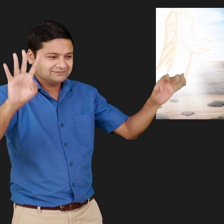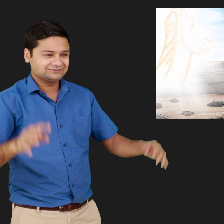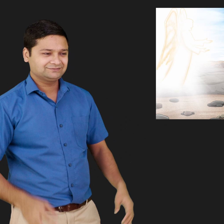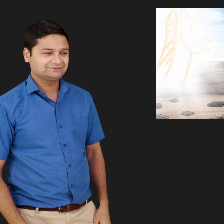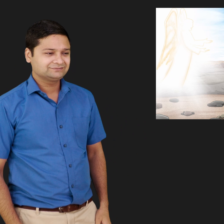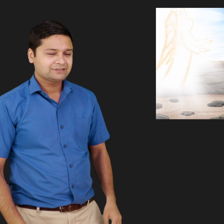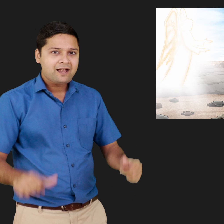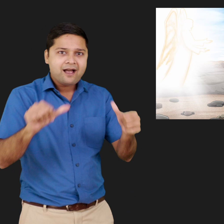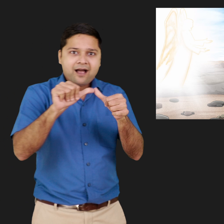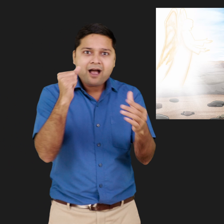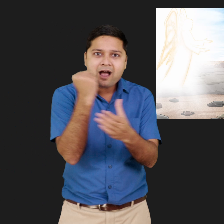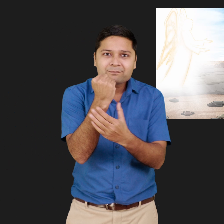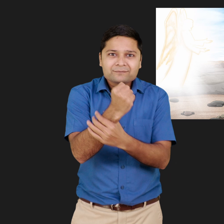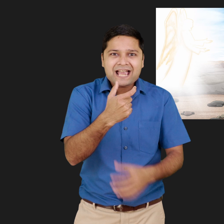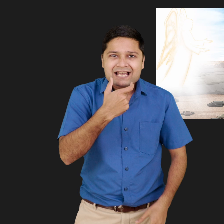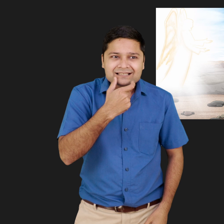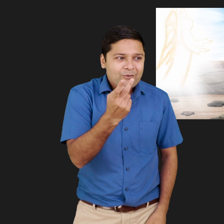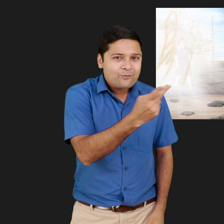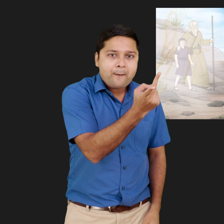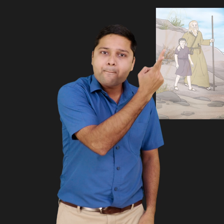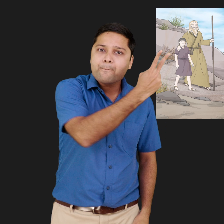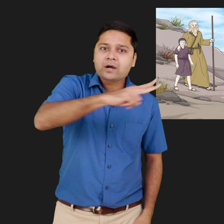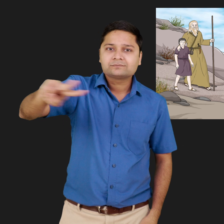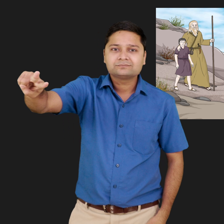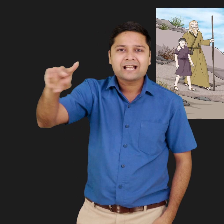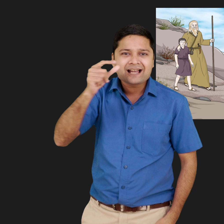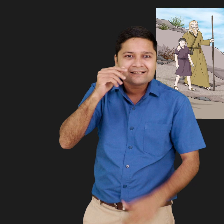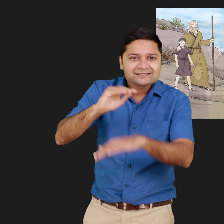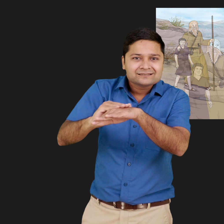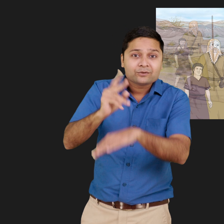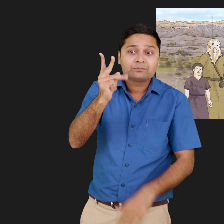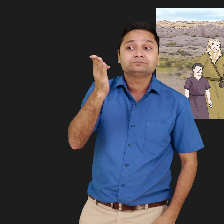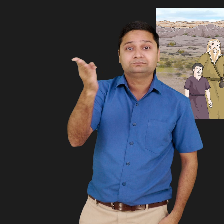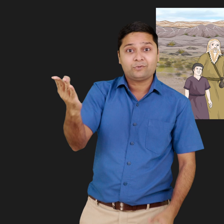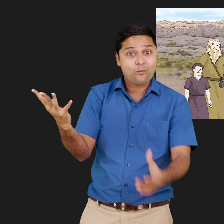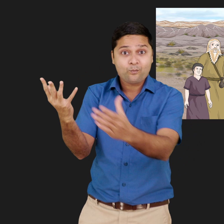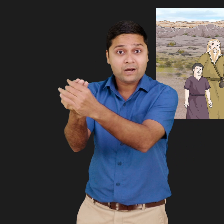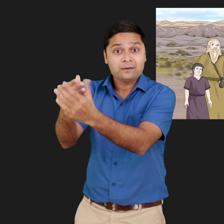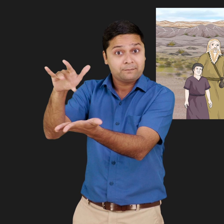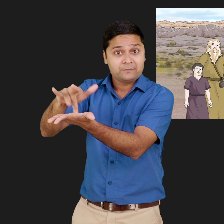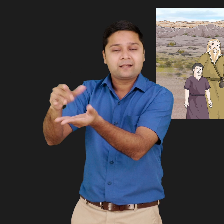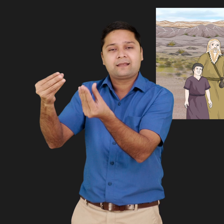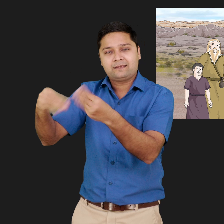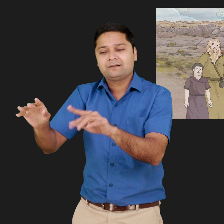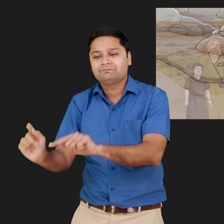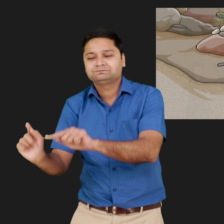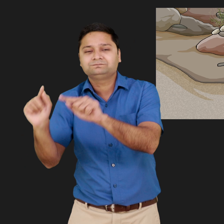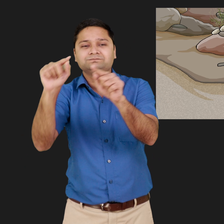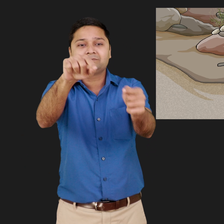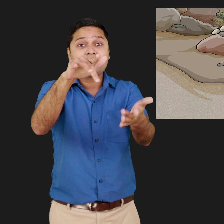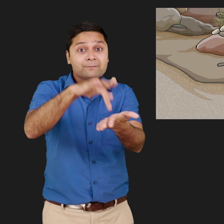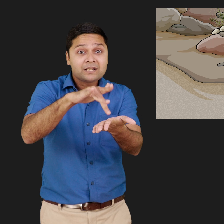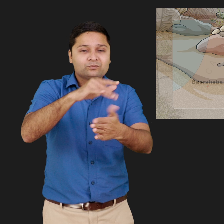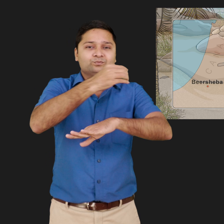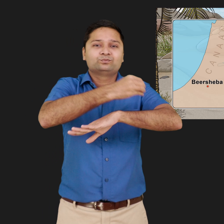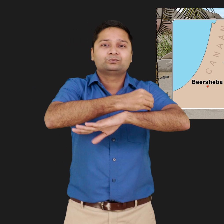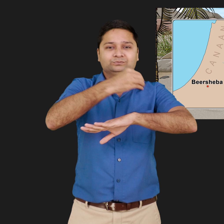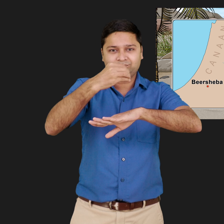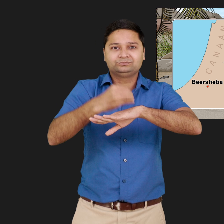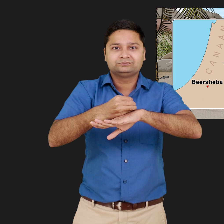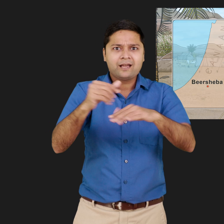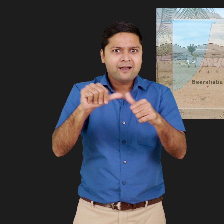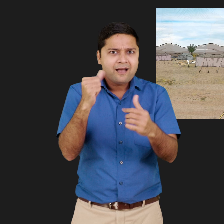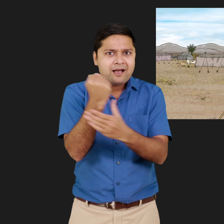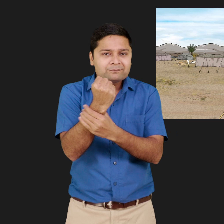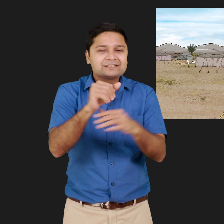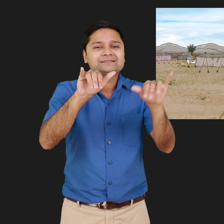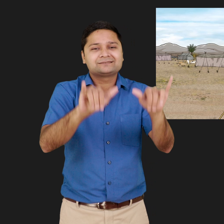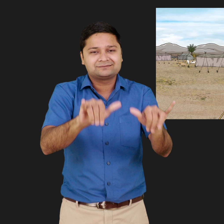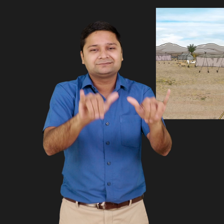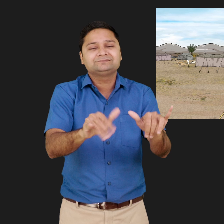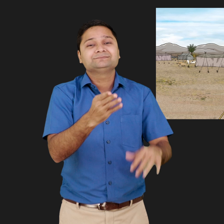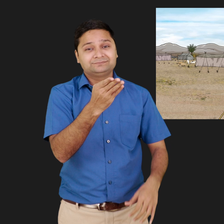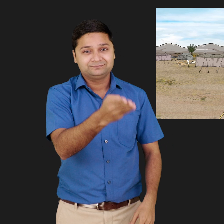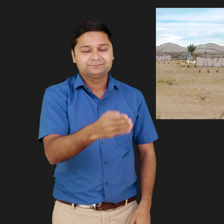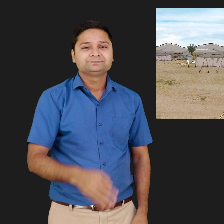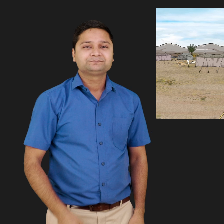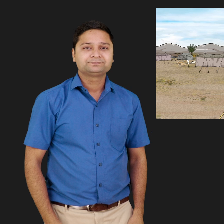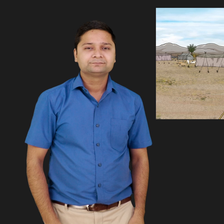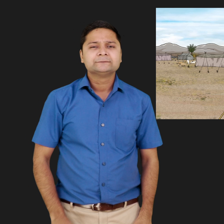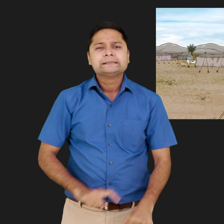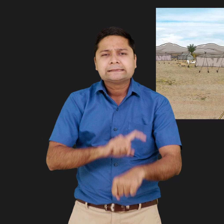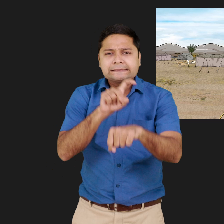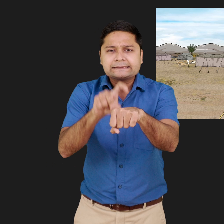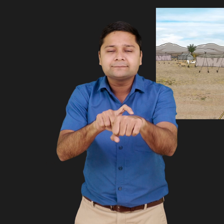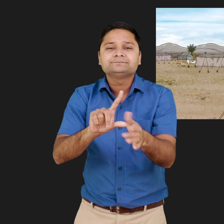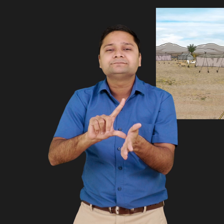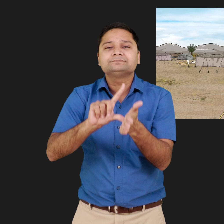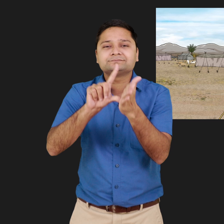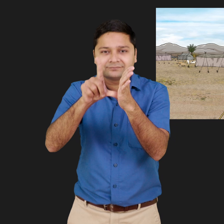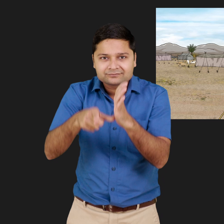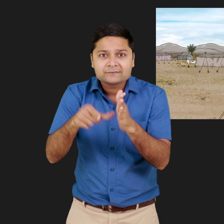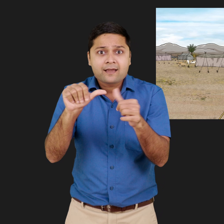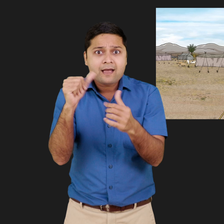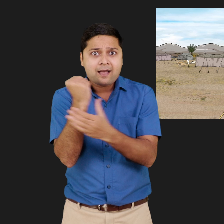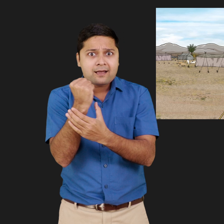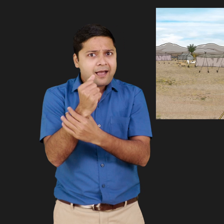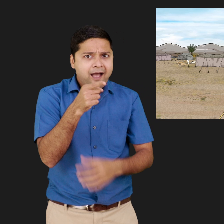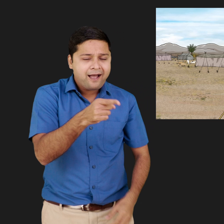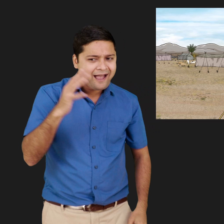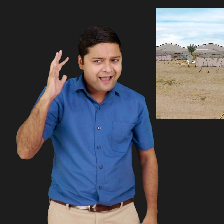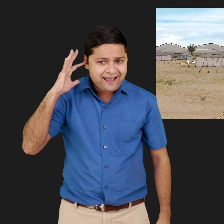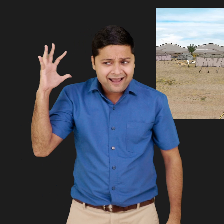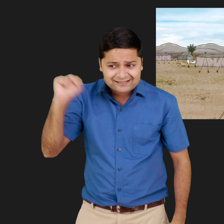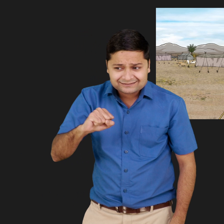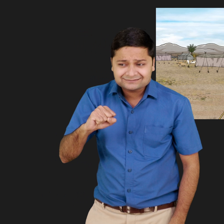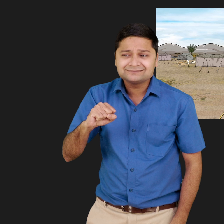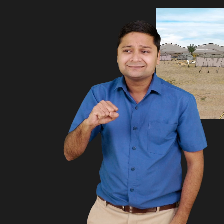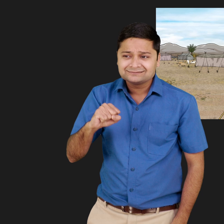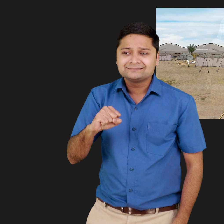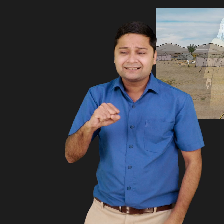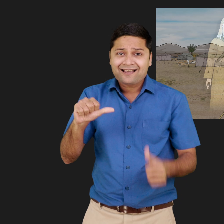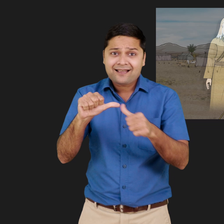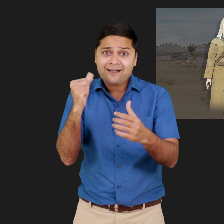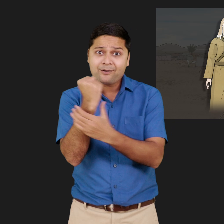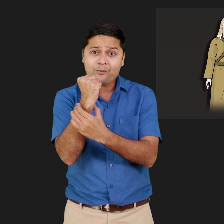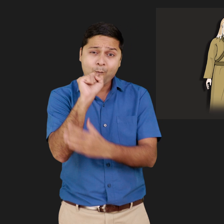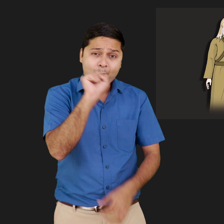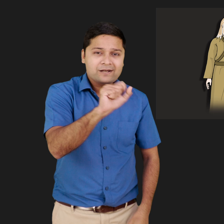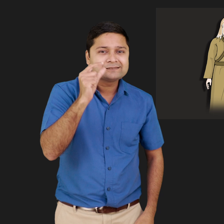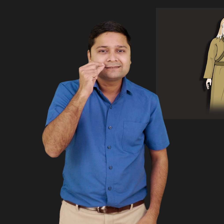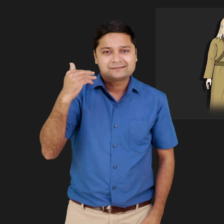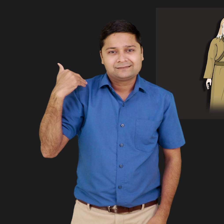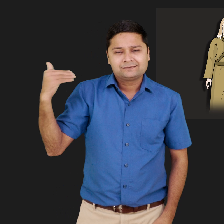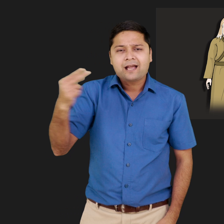Abraham went back to his servants, and they got up and set out together for Beersheba. And Abraham settled in Beersheba.